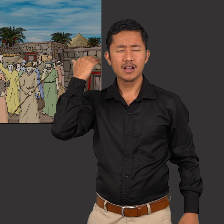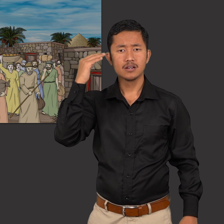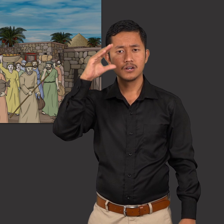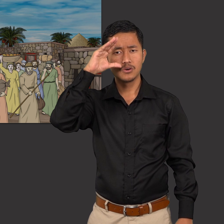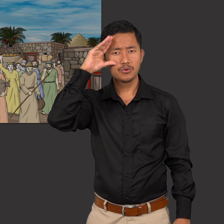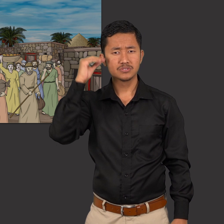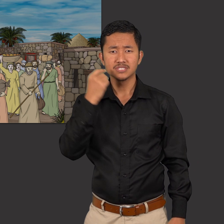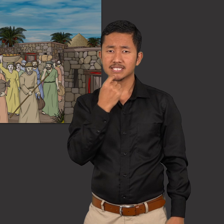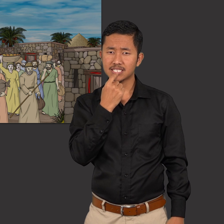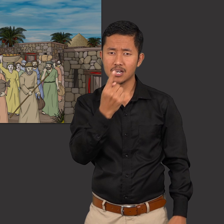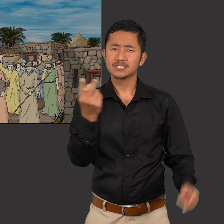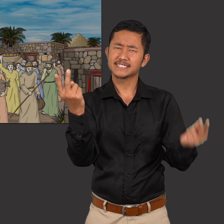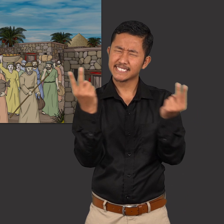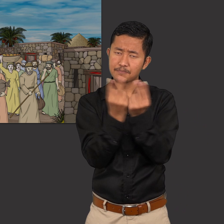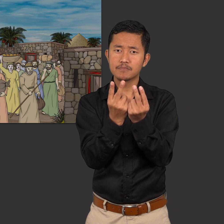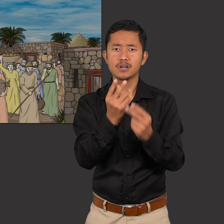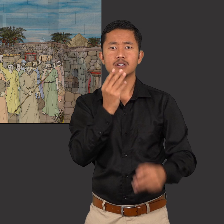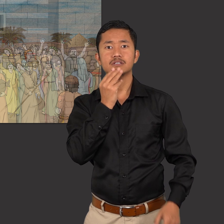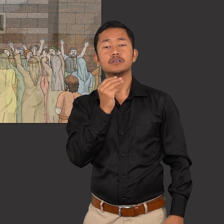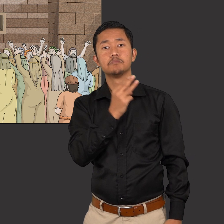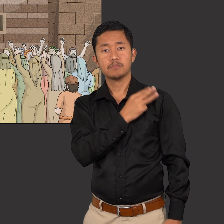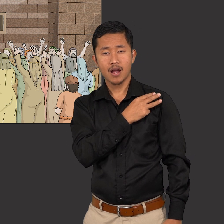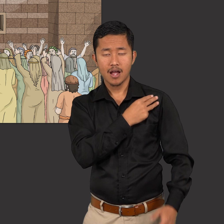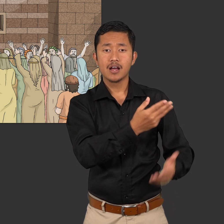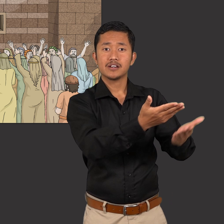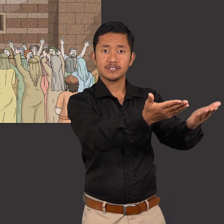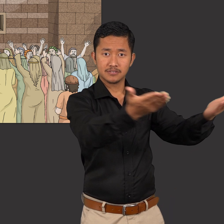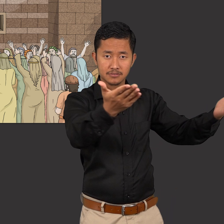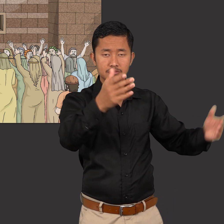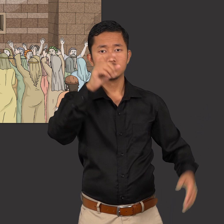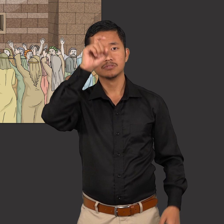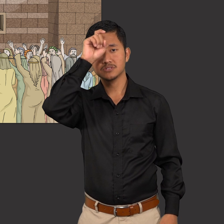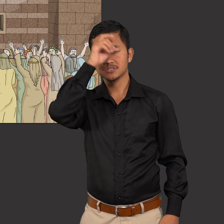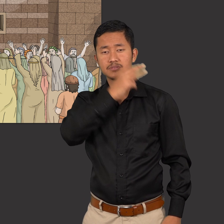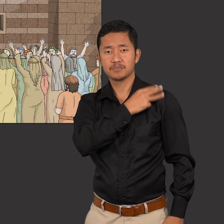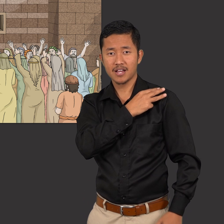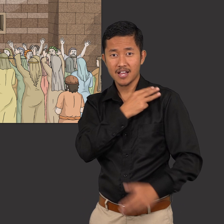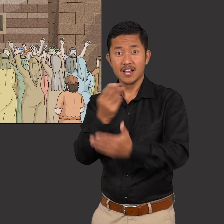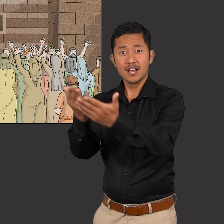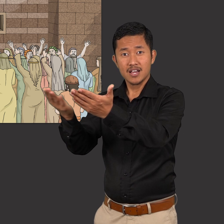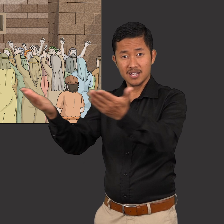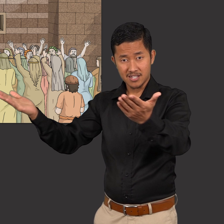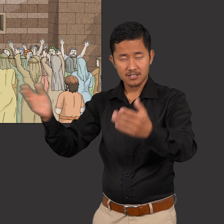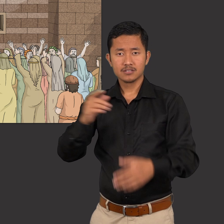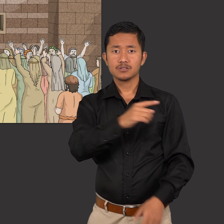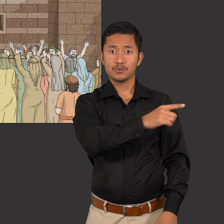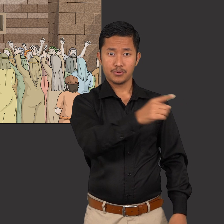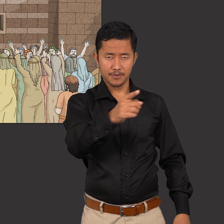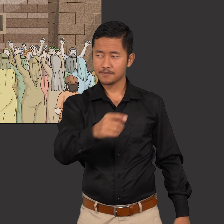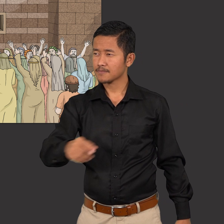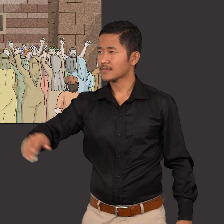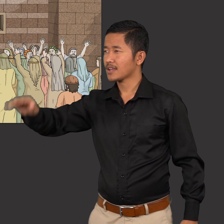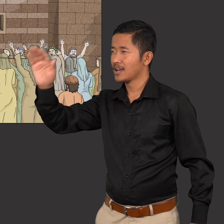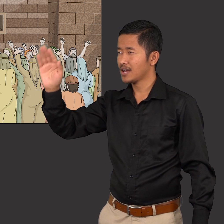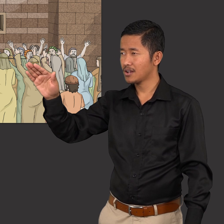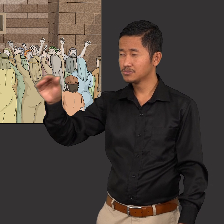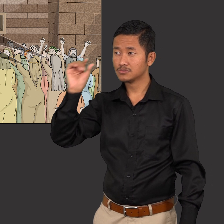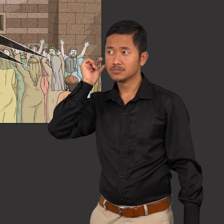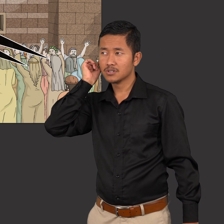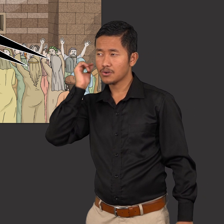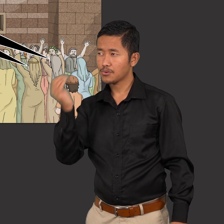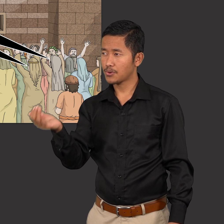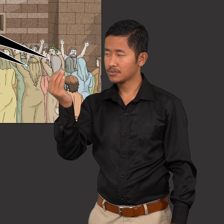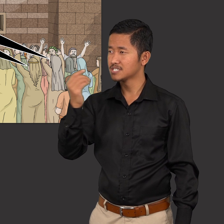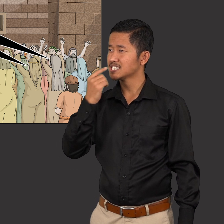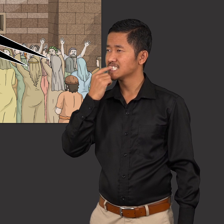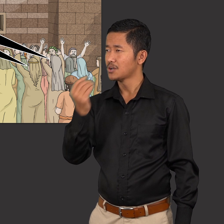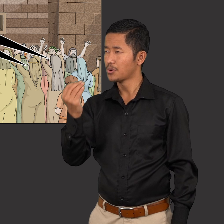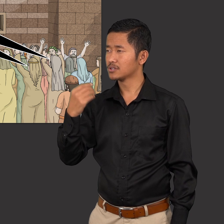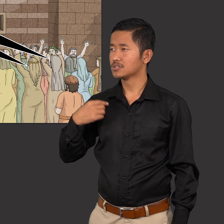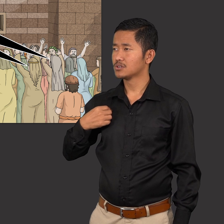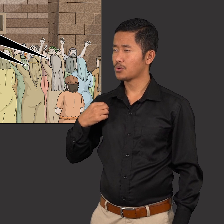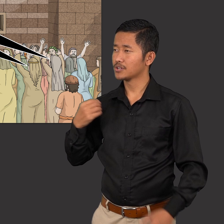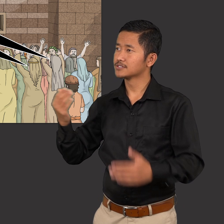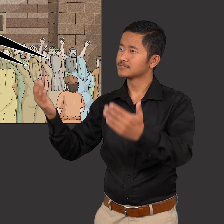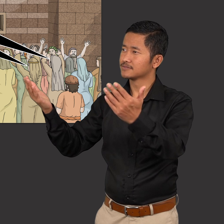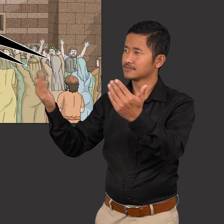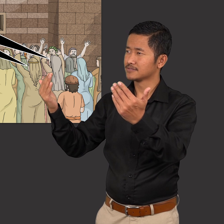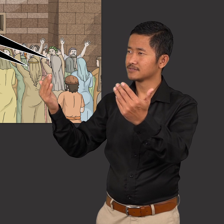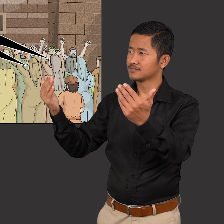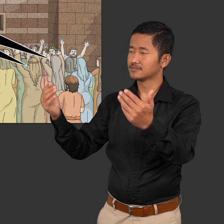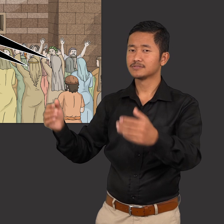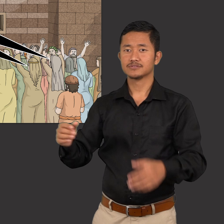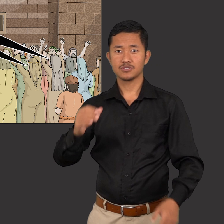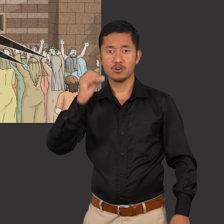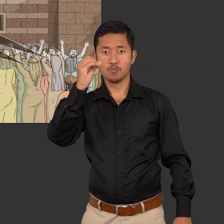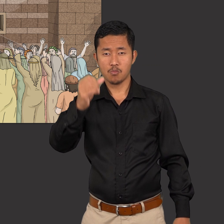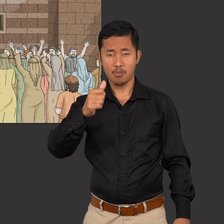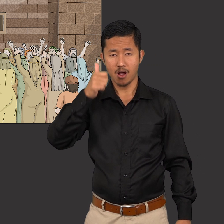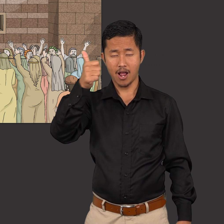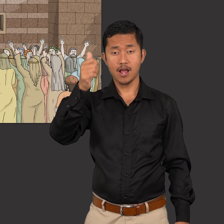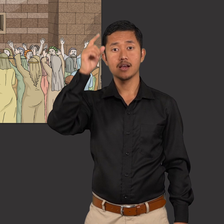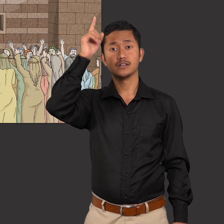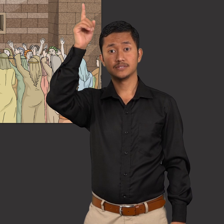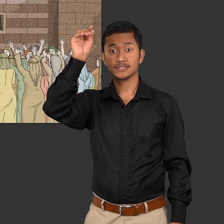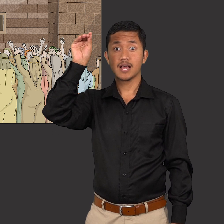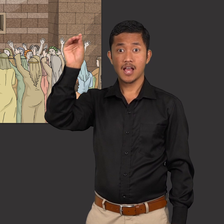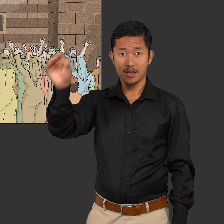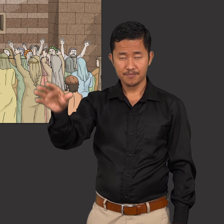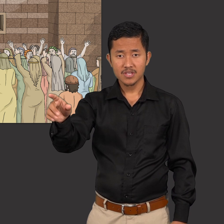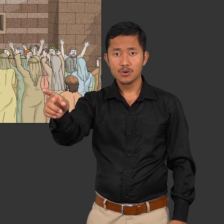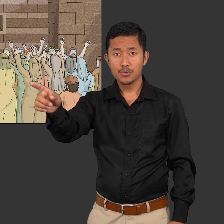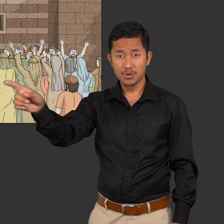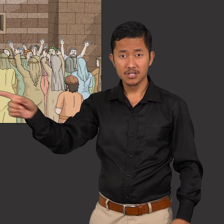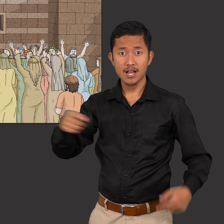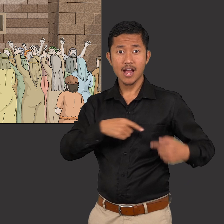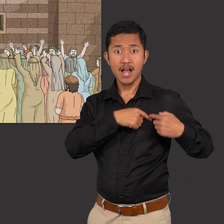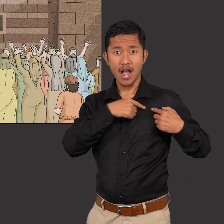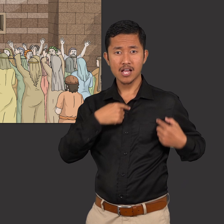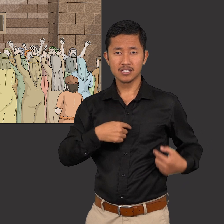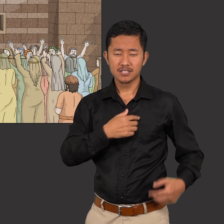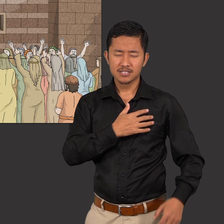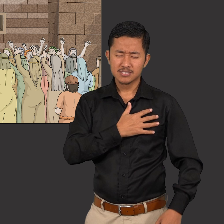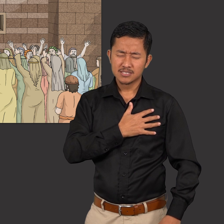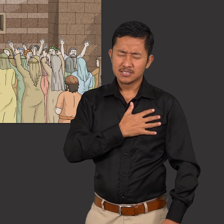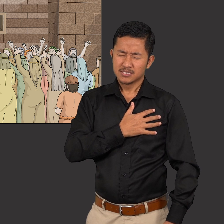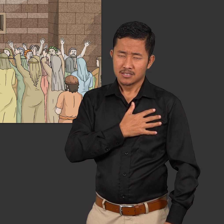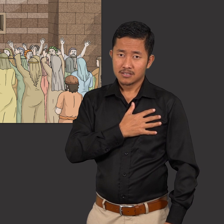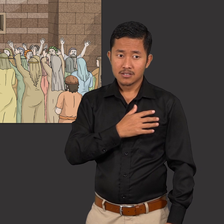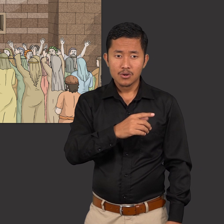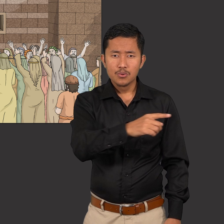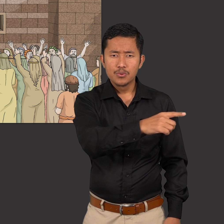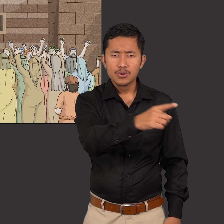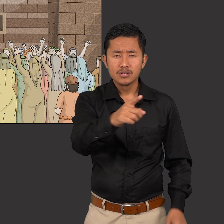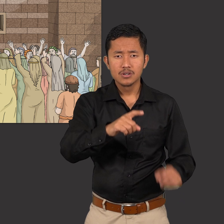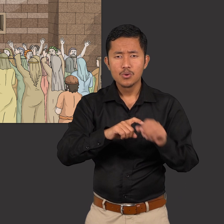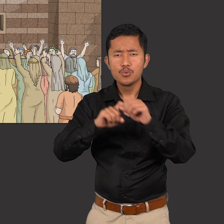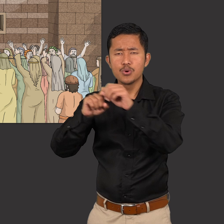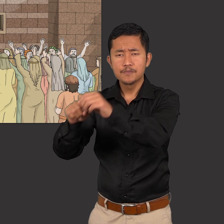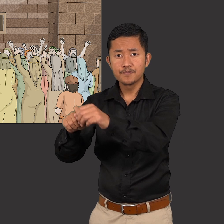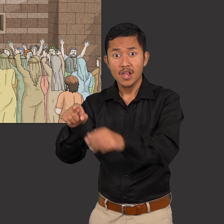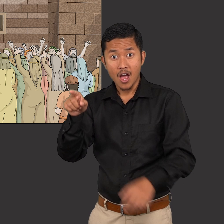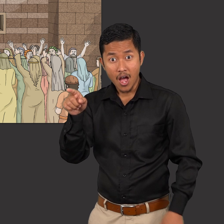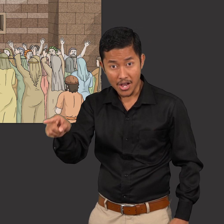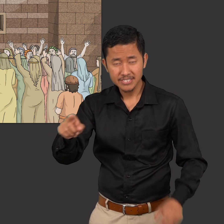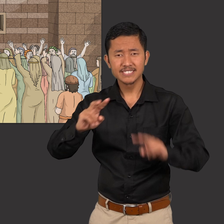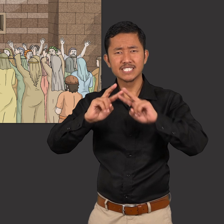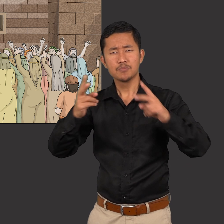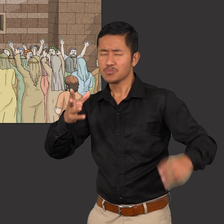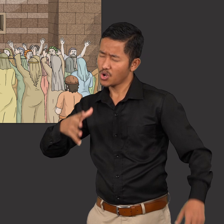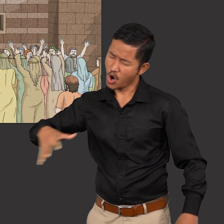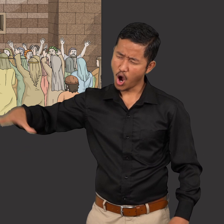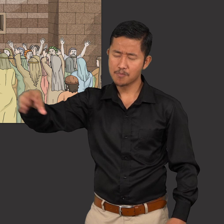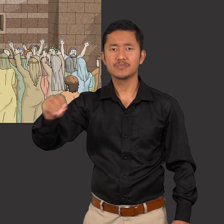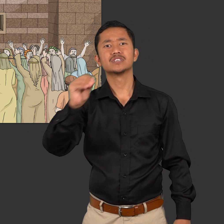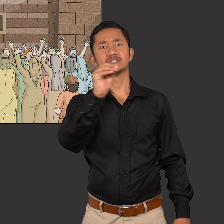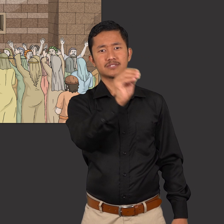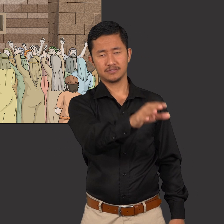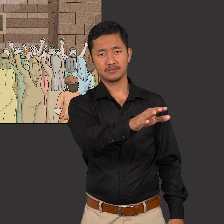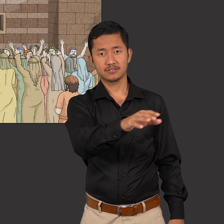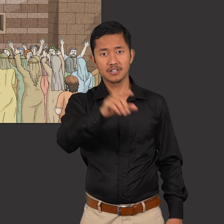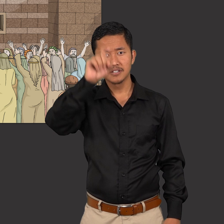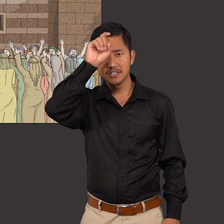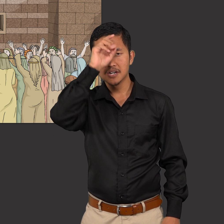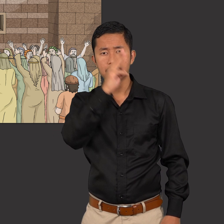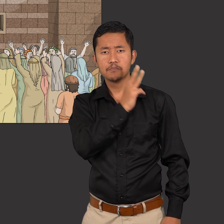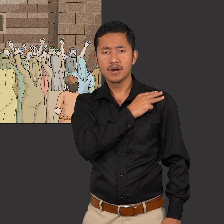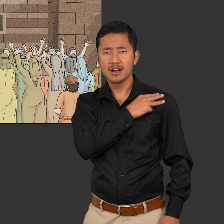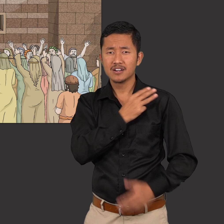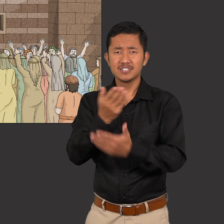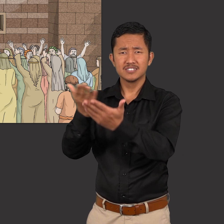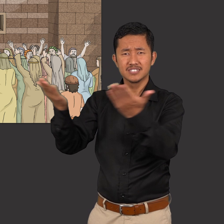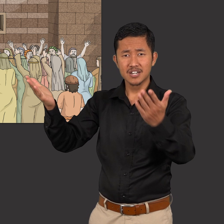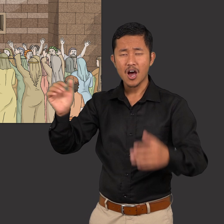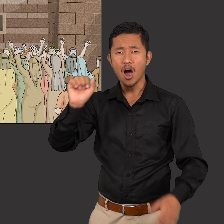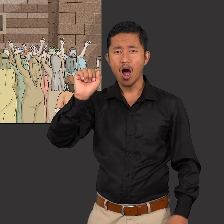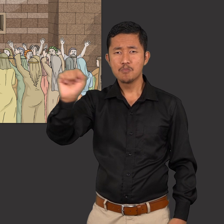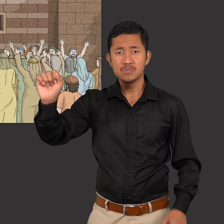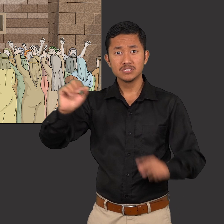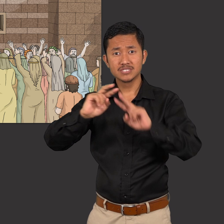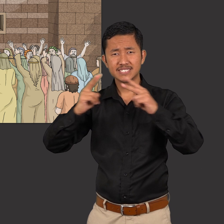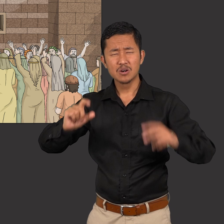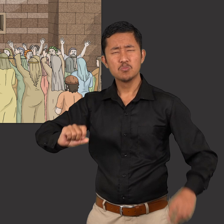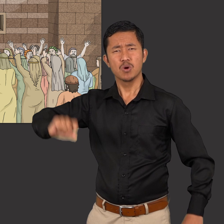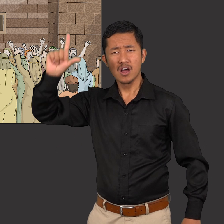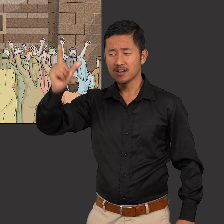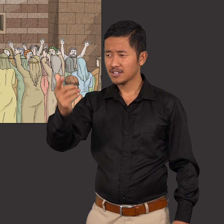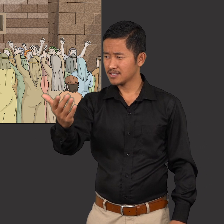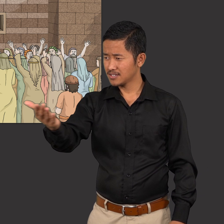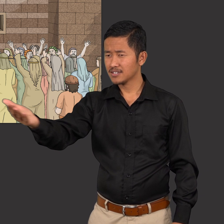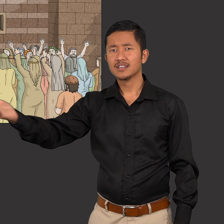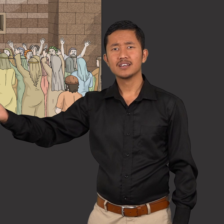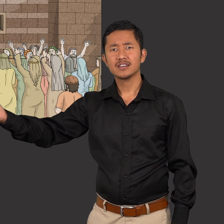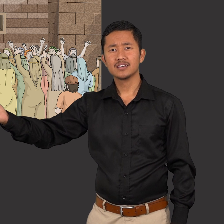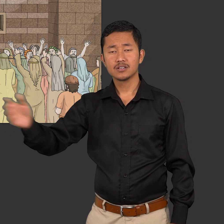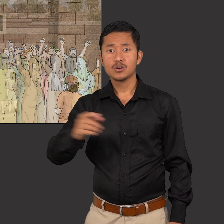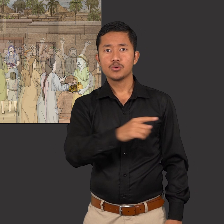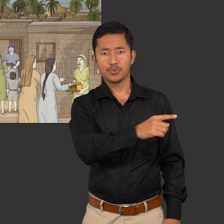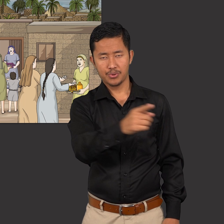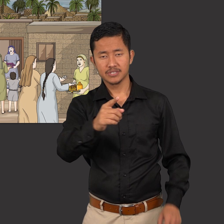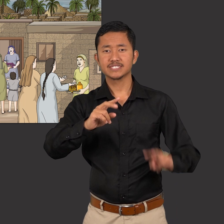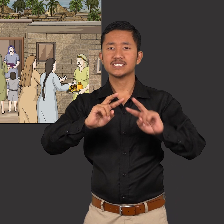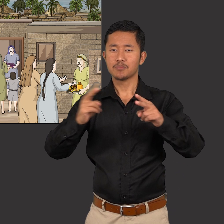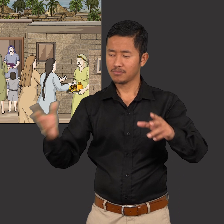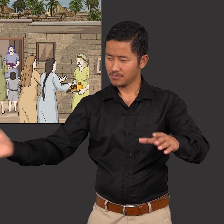Furthermore, the Israelites acted on Moses’ word and asked the Egyptians for articles of silver and gold, and for clothing.